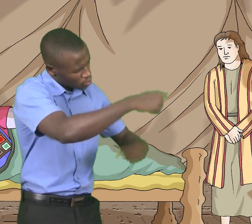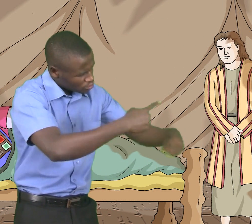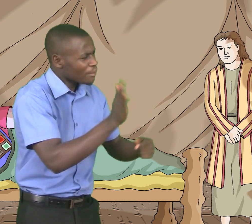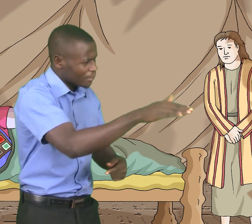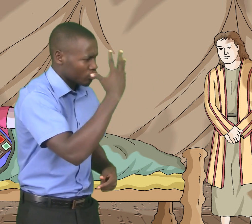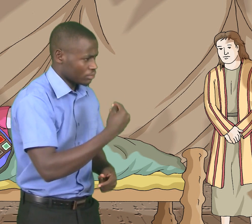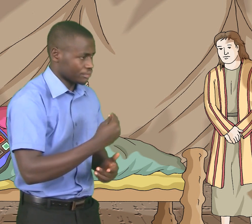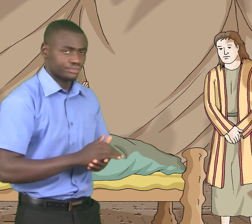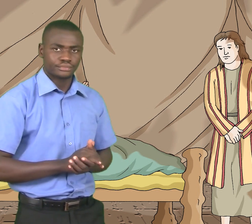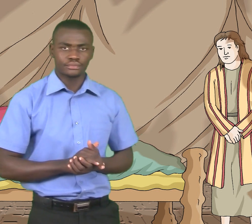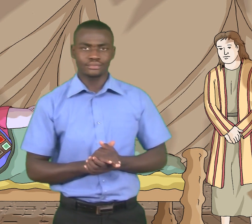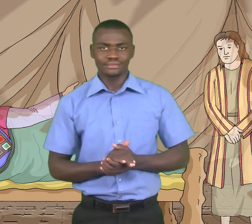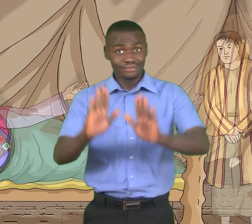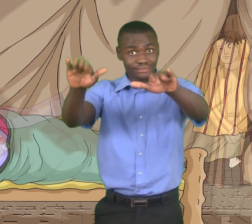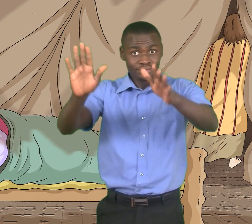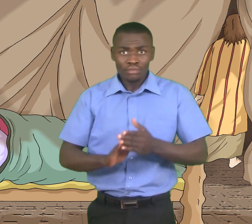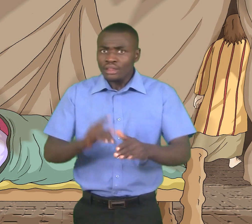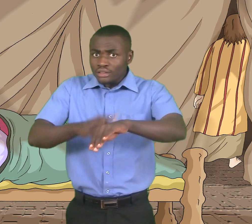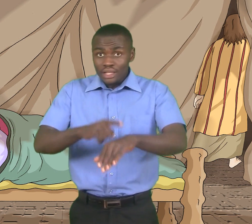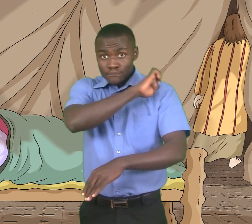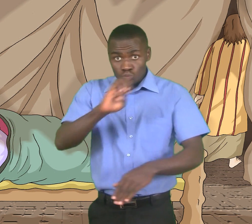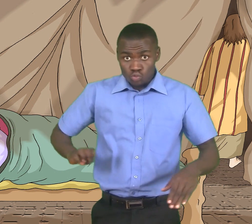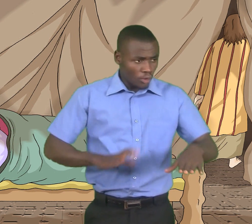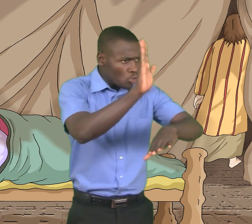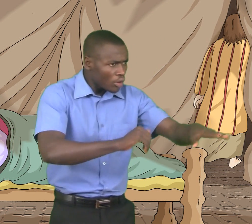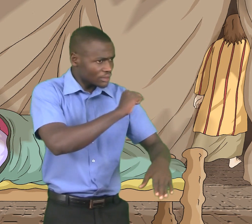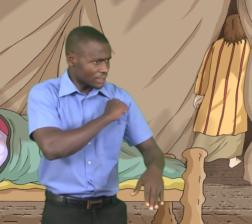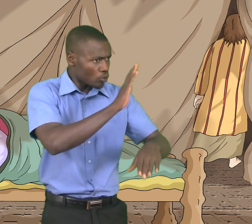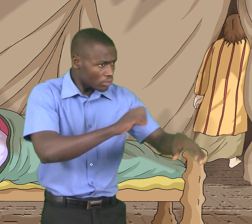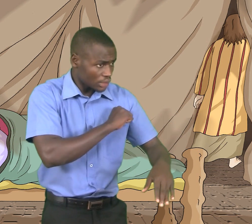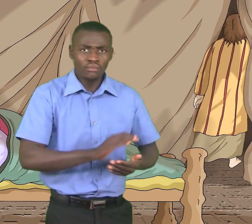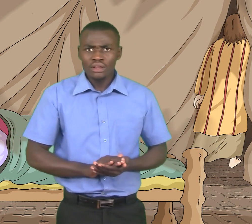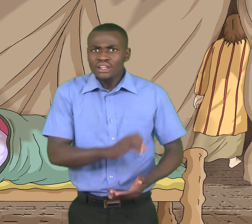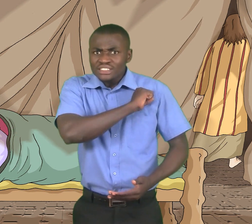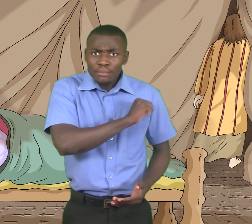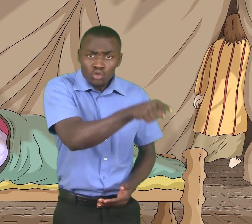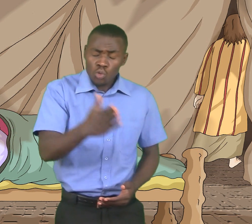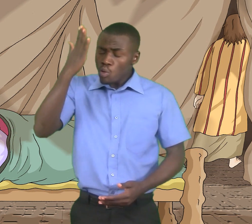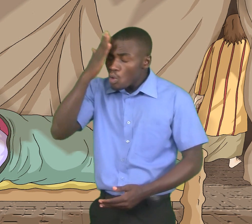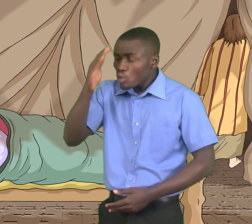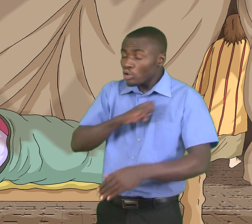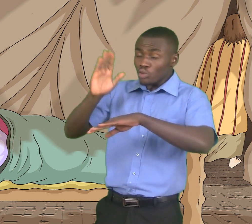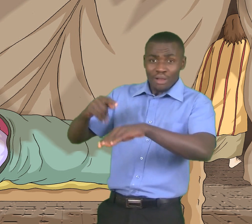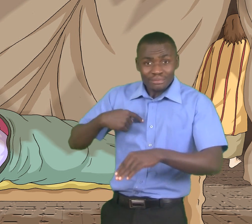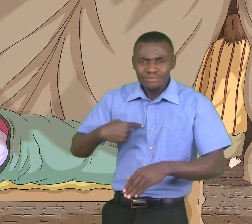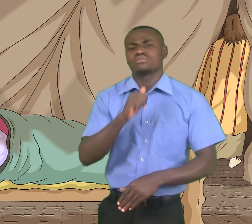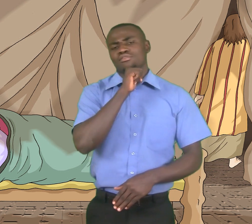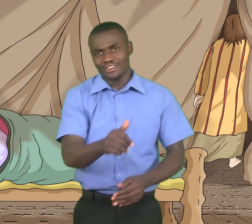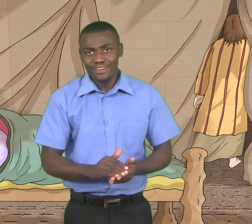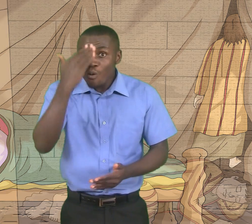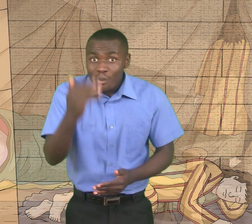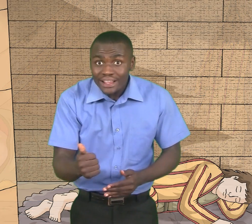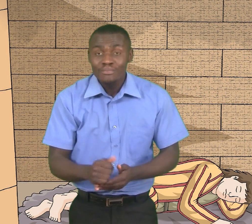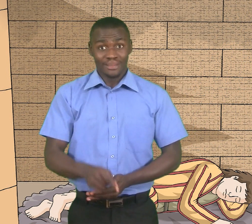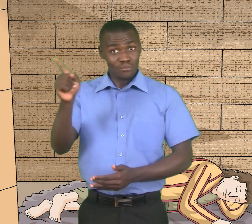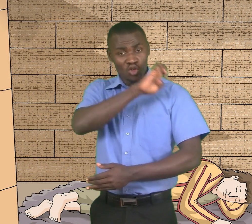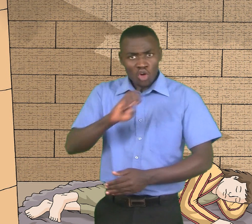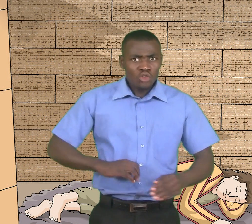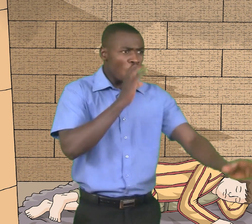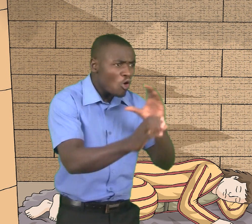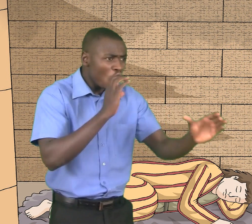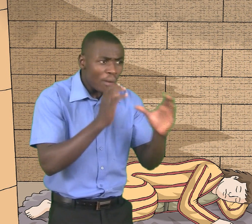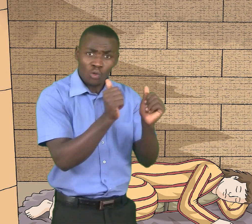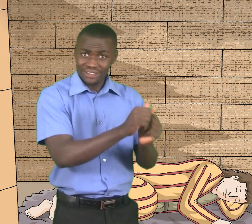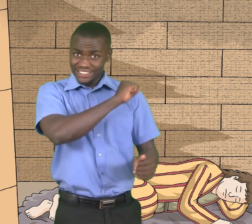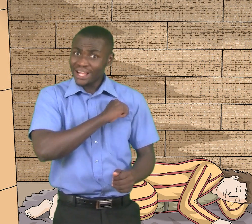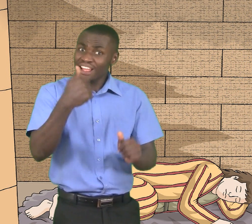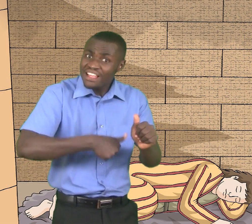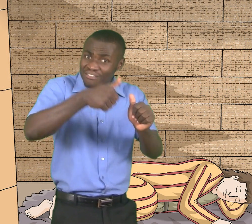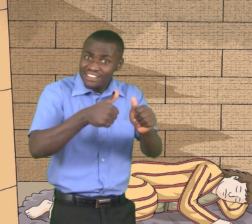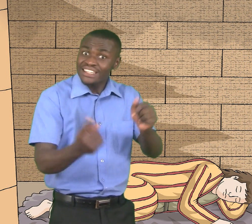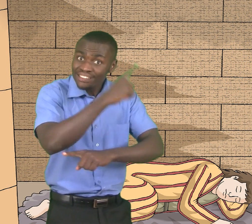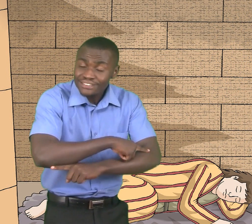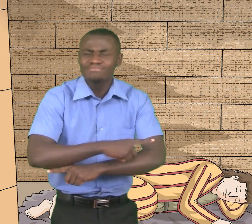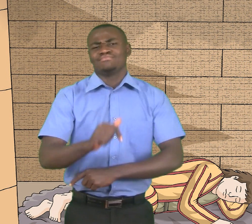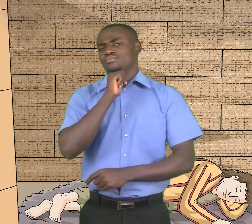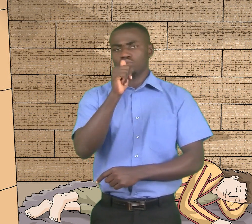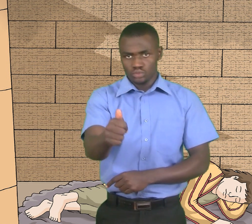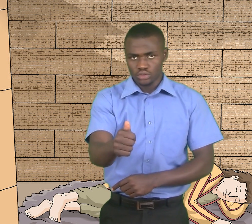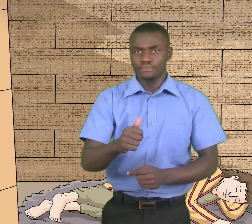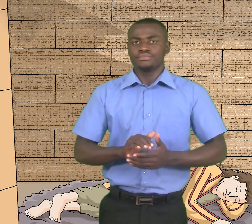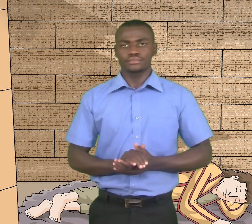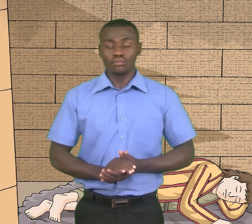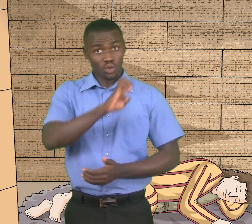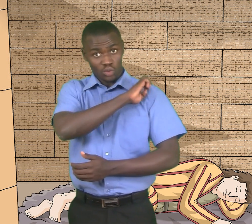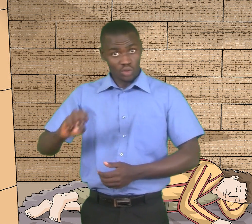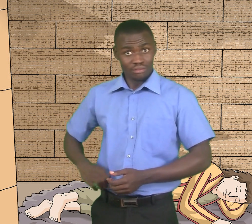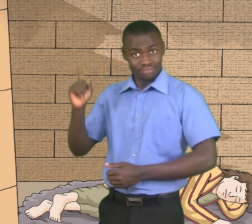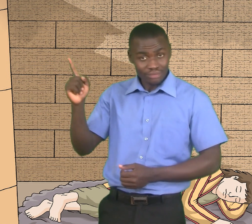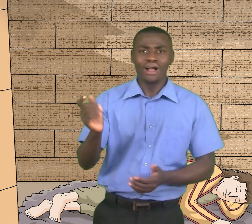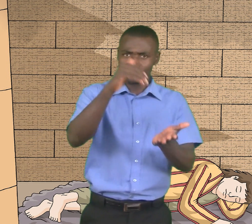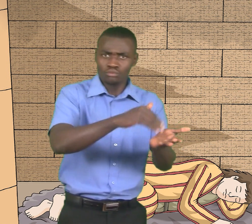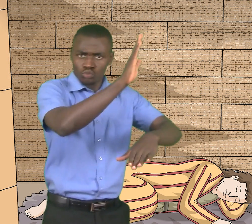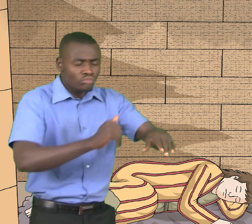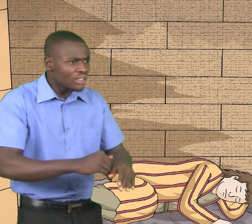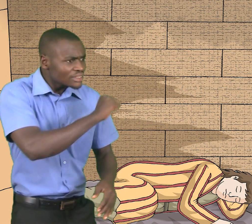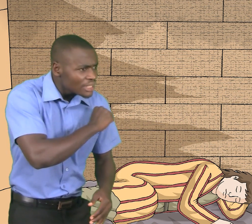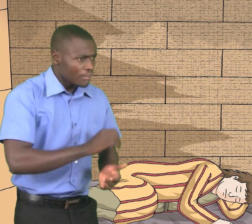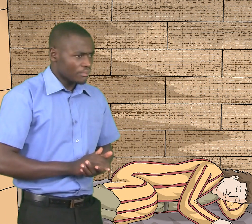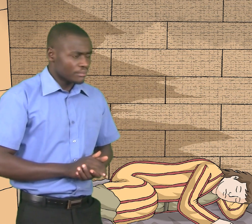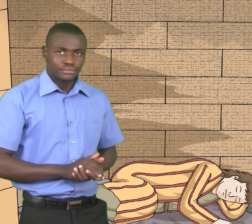“Go back and lie down.” Now Samuel did not yet know the LORD, because the word of the LORD had not yet been revealed to him.